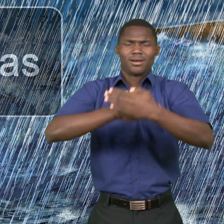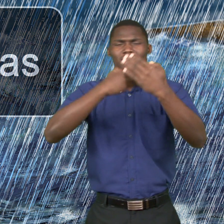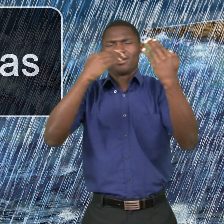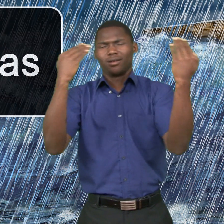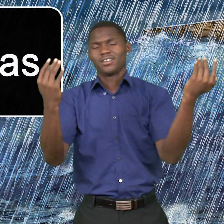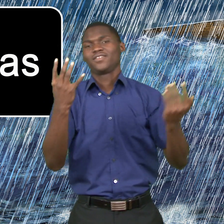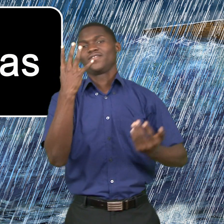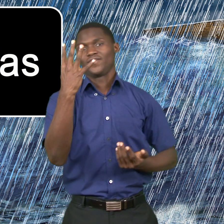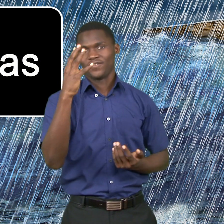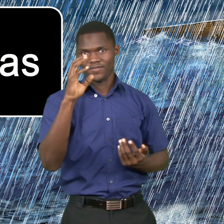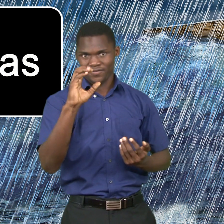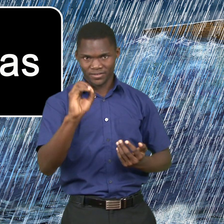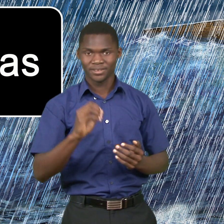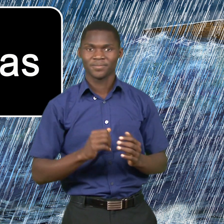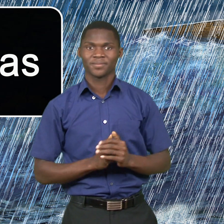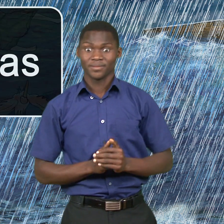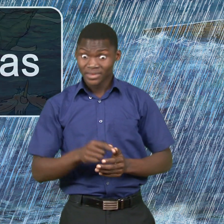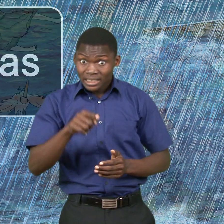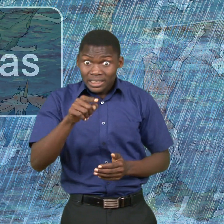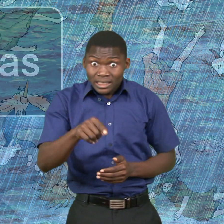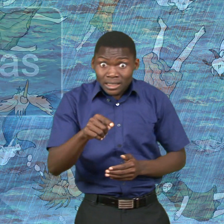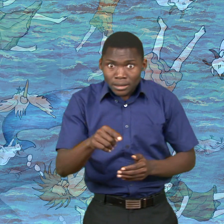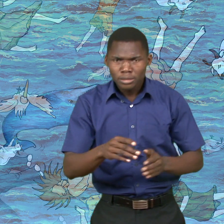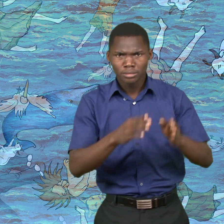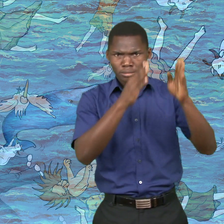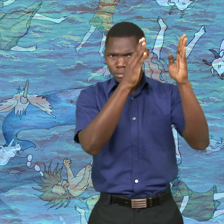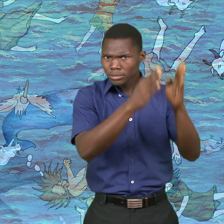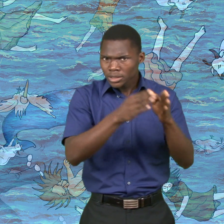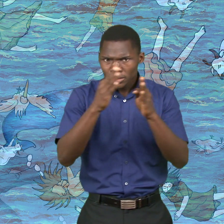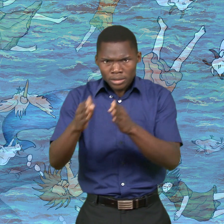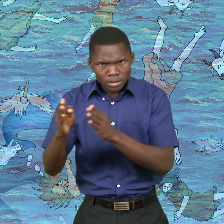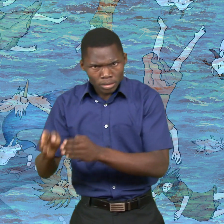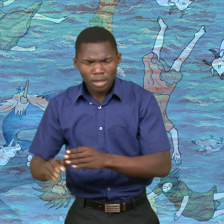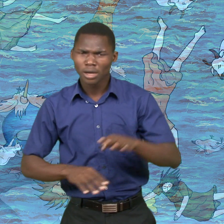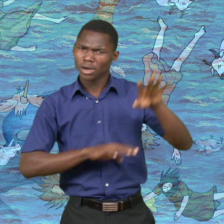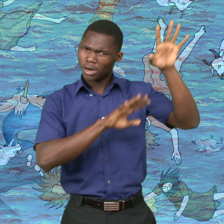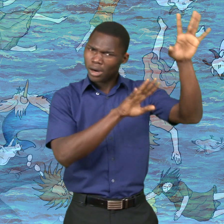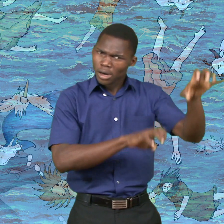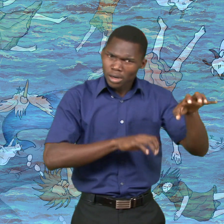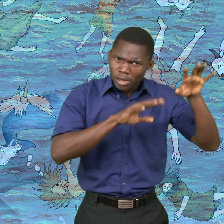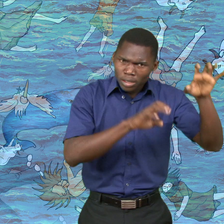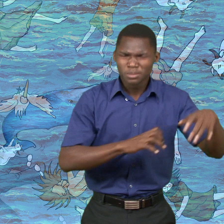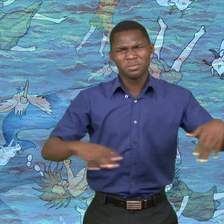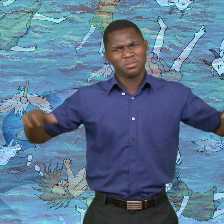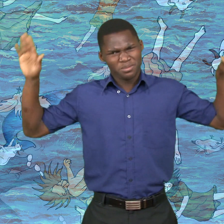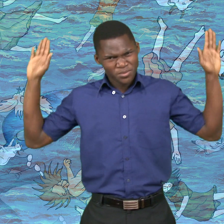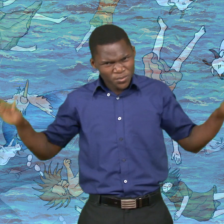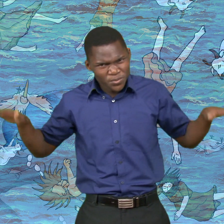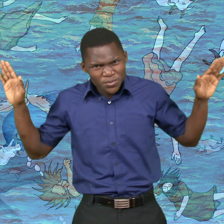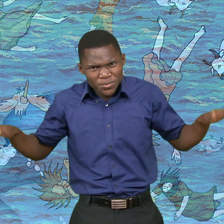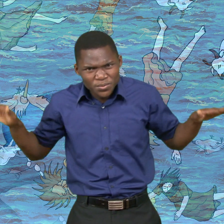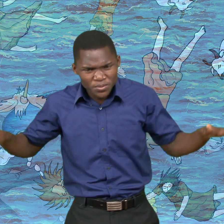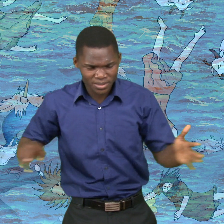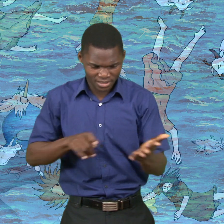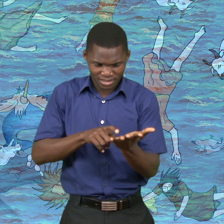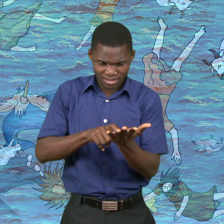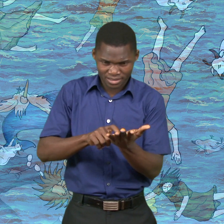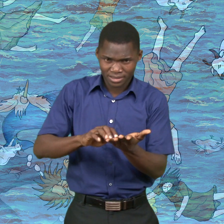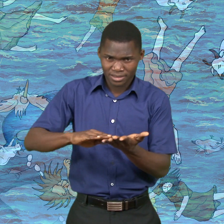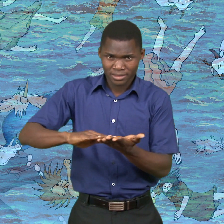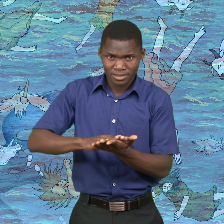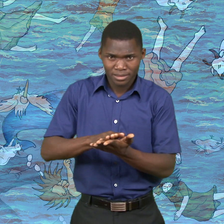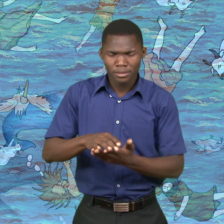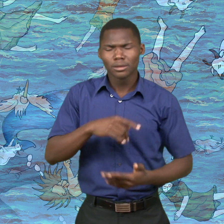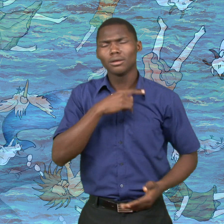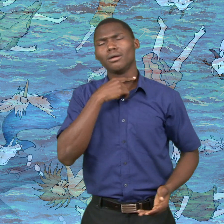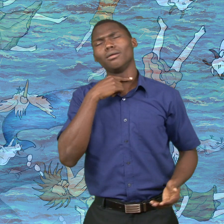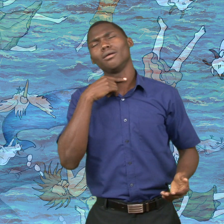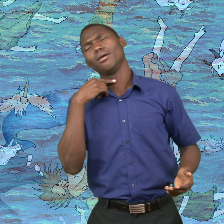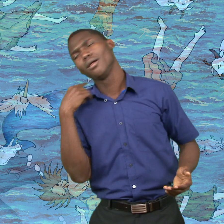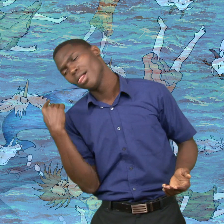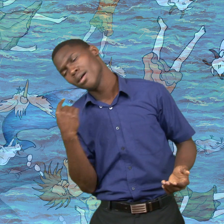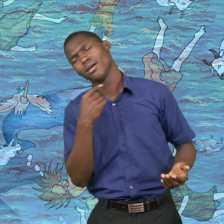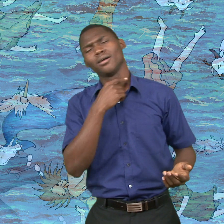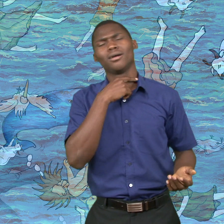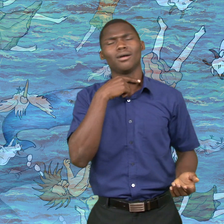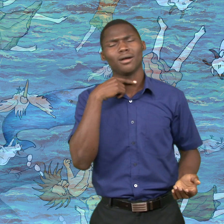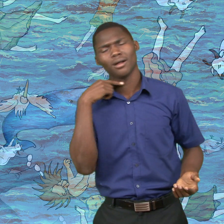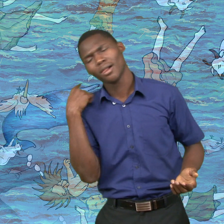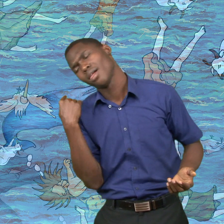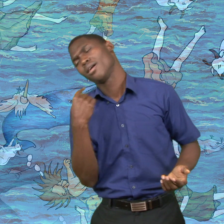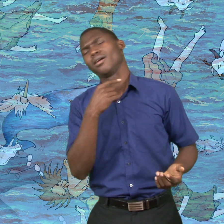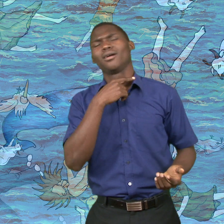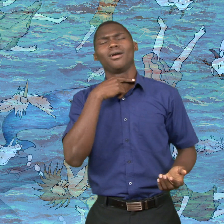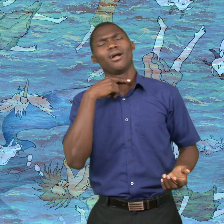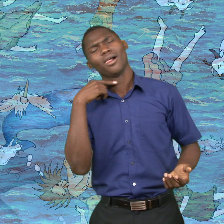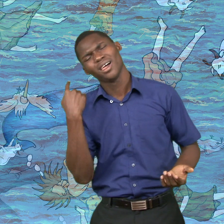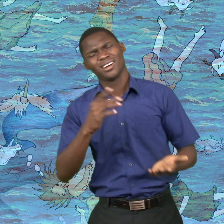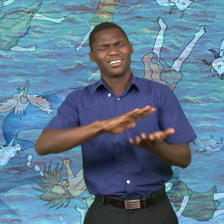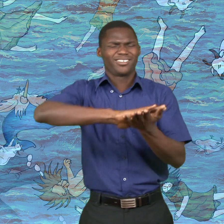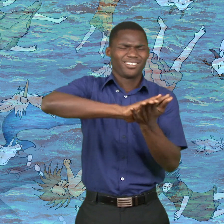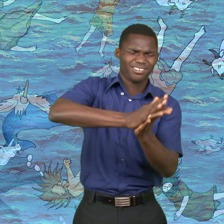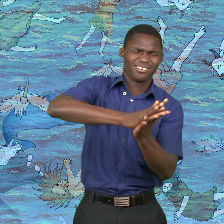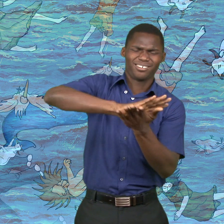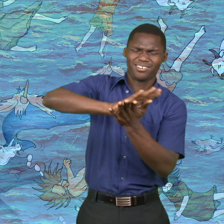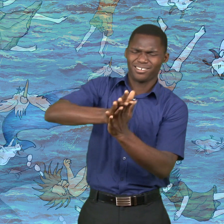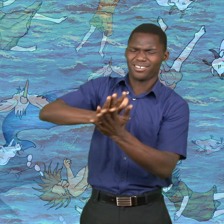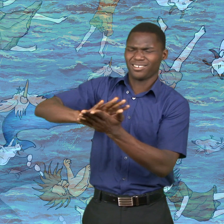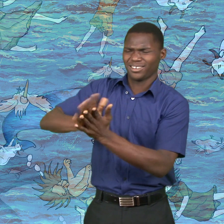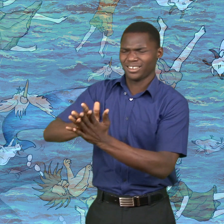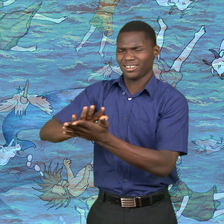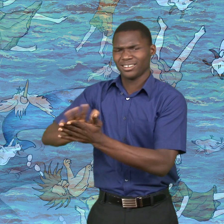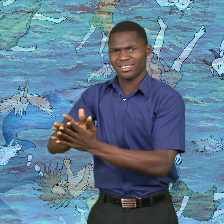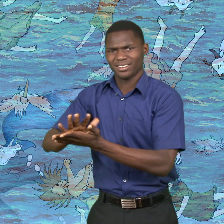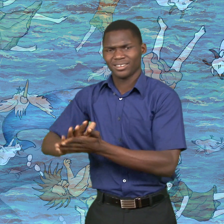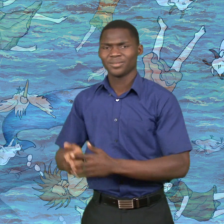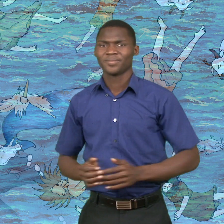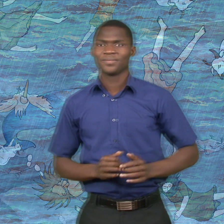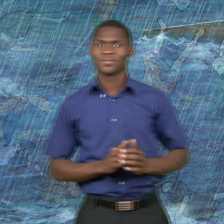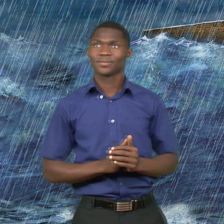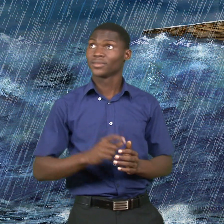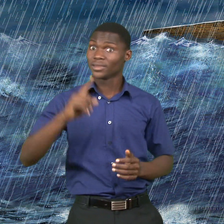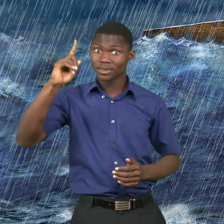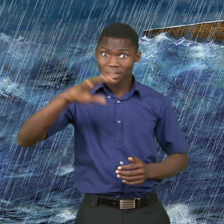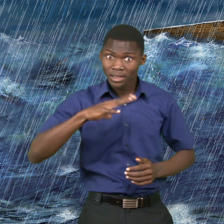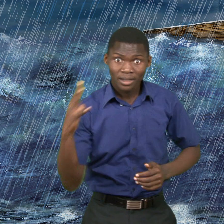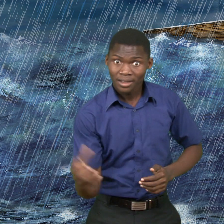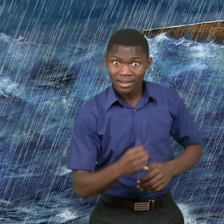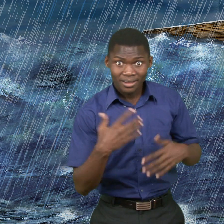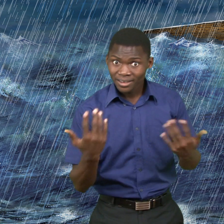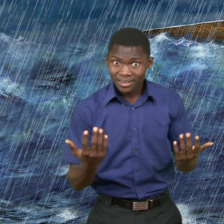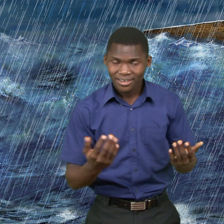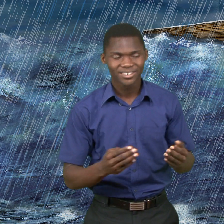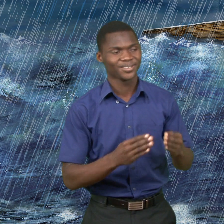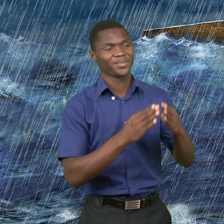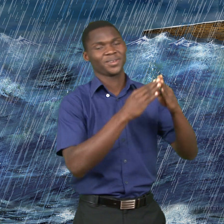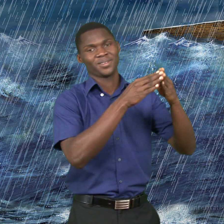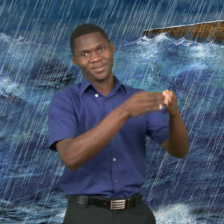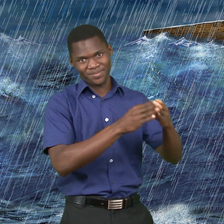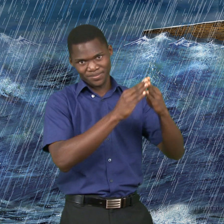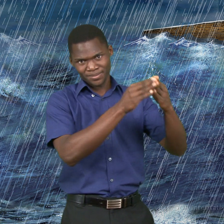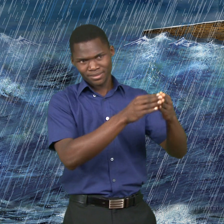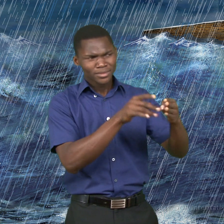And every living thing that moved upon the earth perished—birds, livestock, animals, every creature that swarms upon the earth, and all mankind.